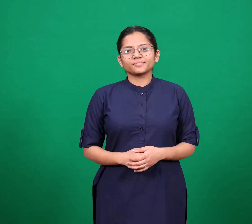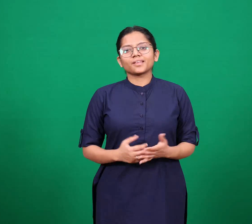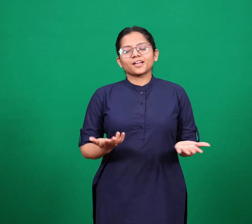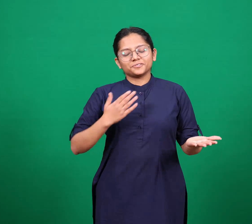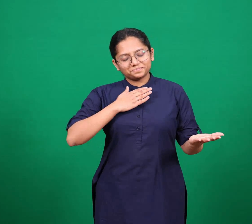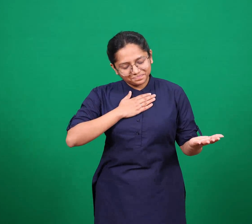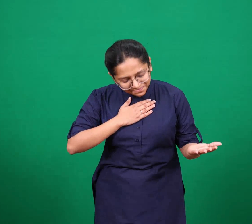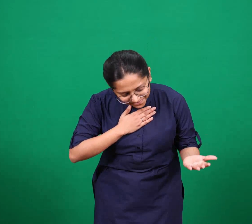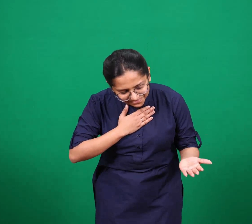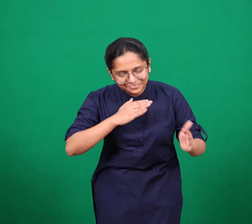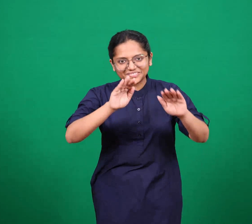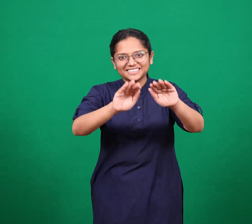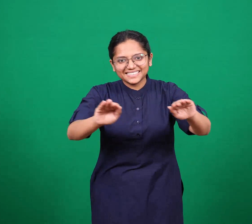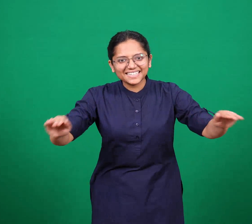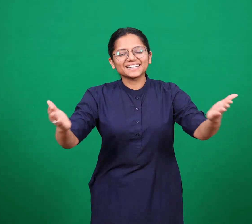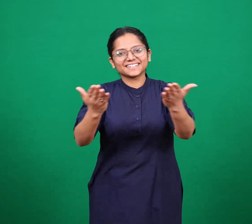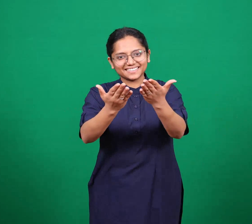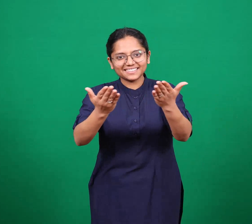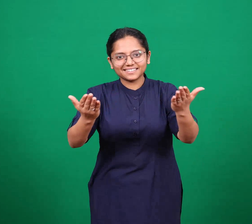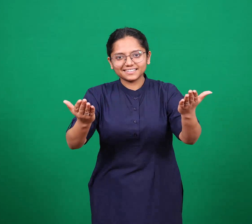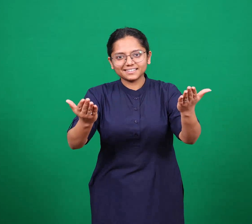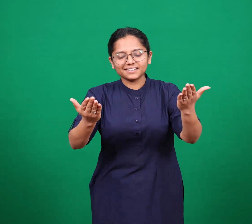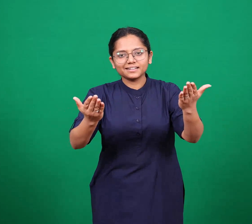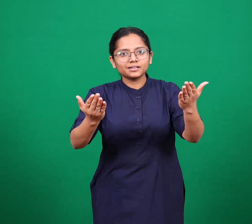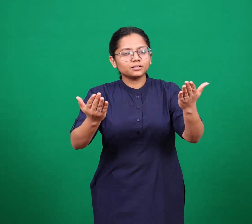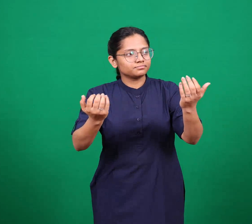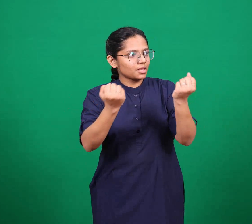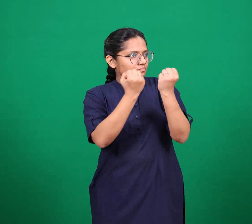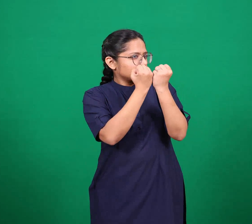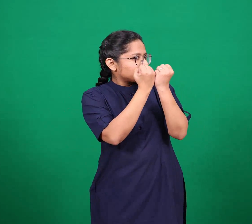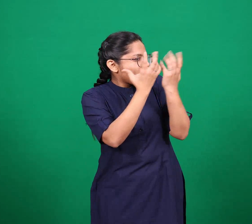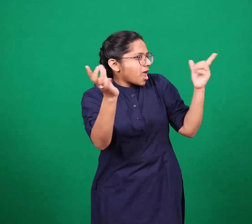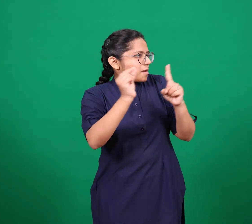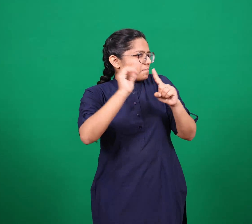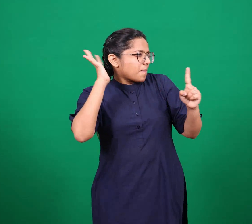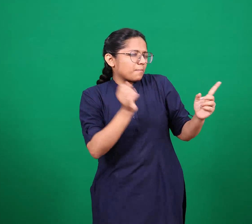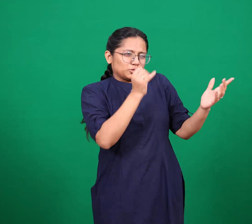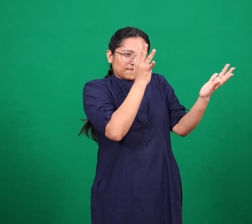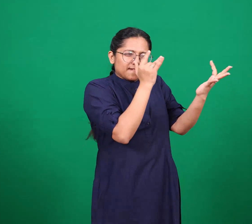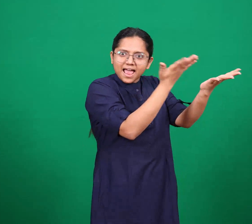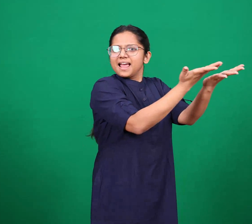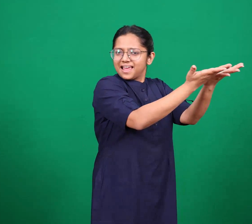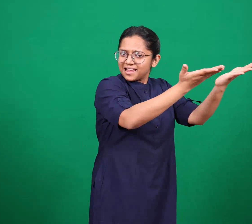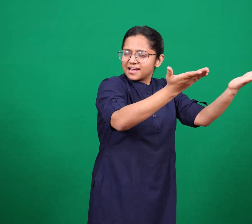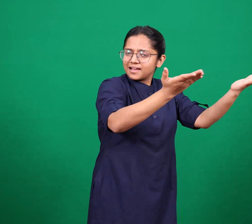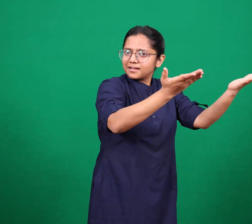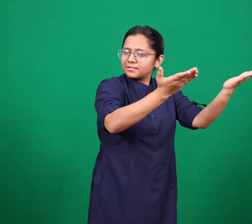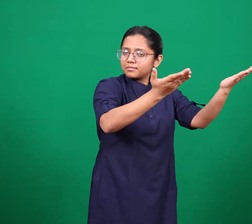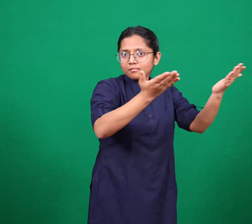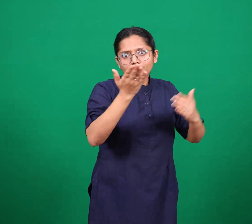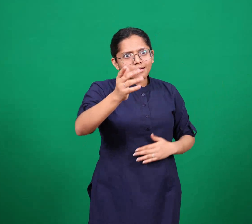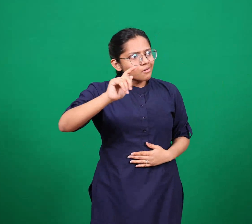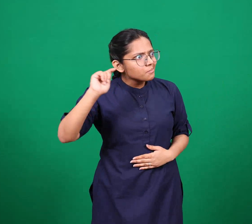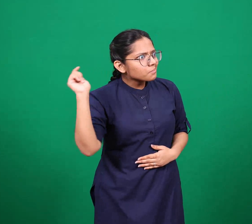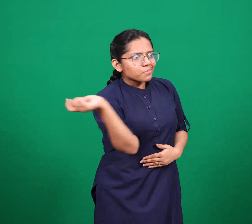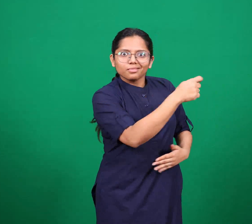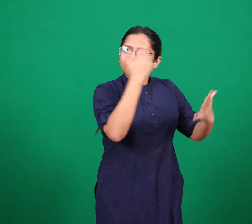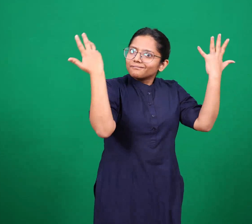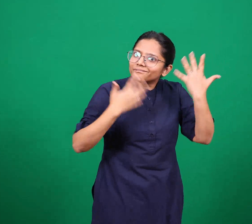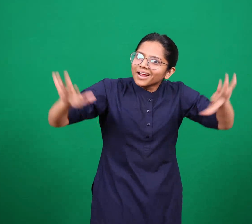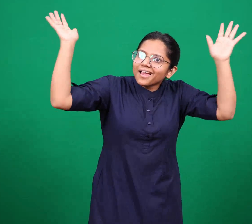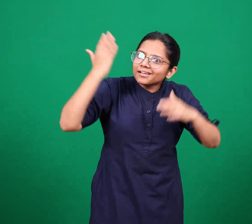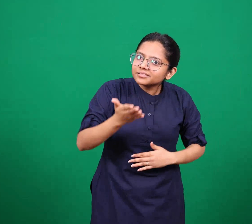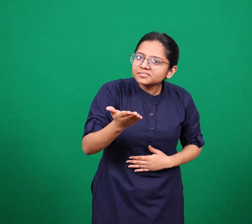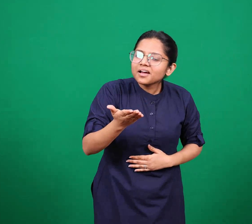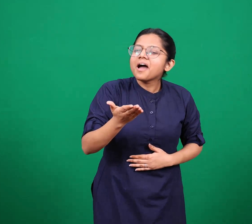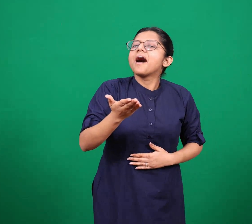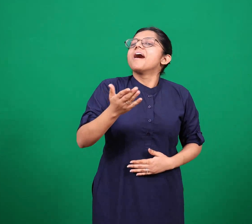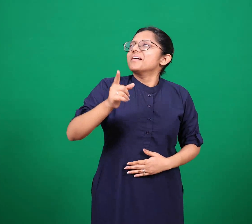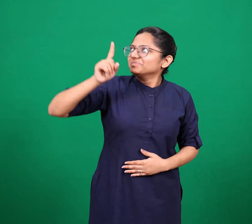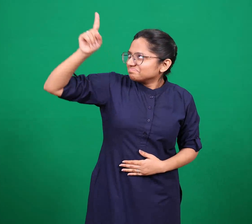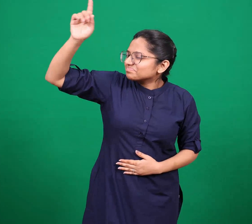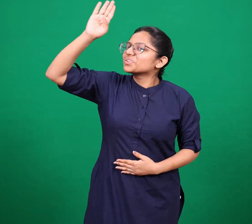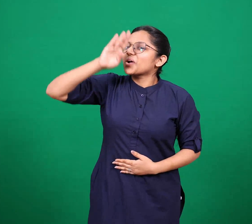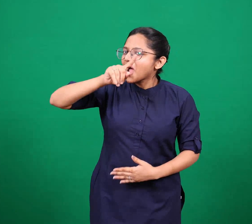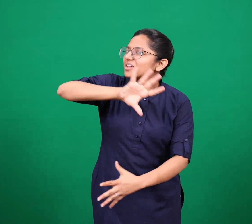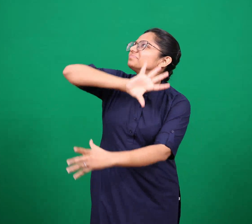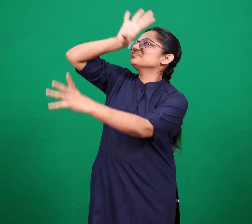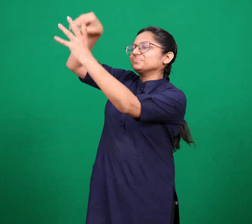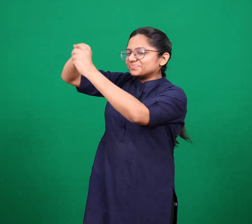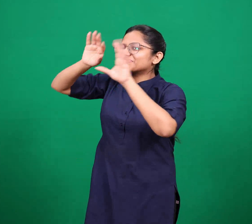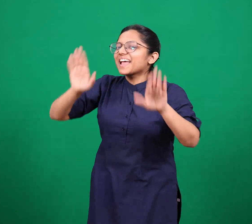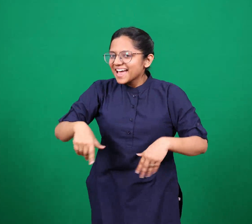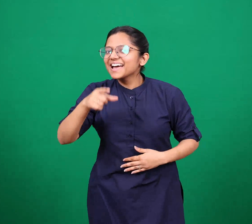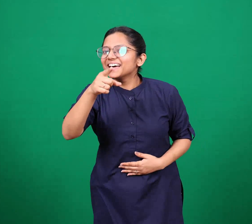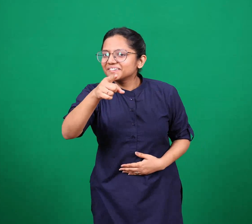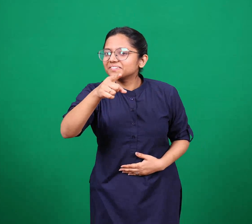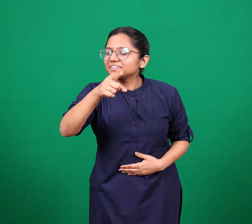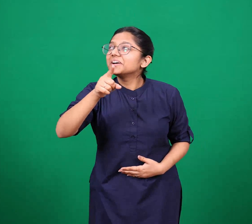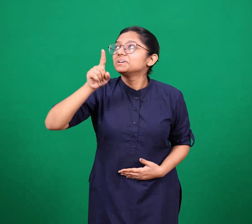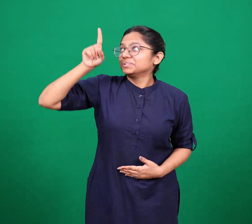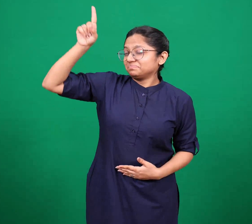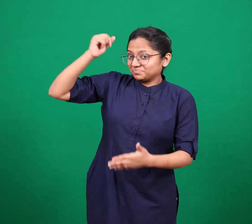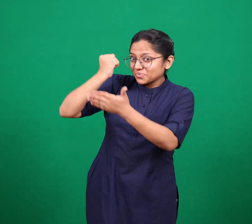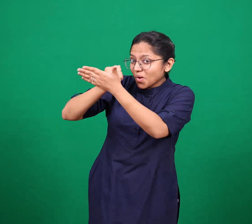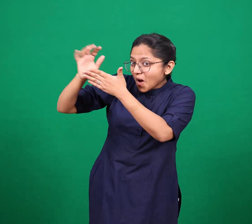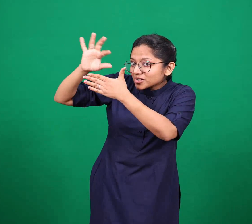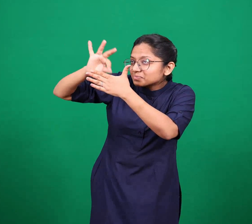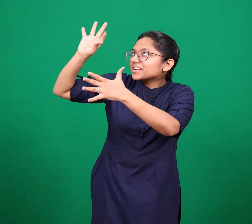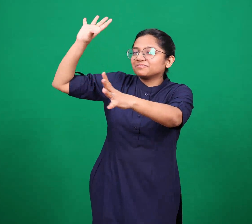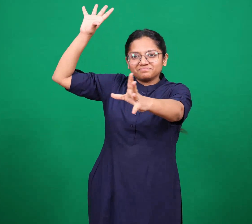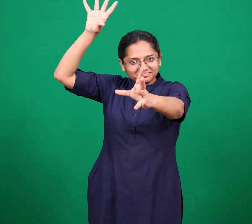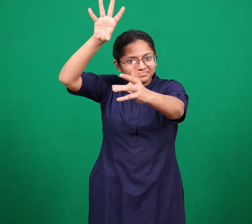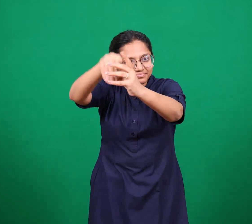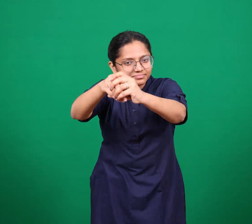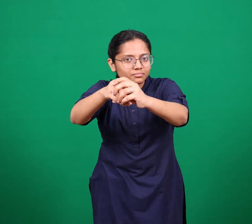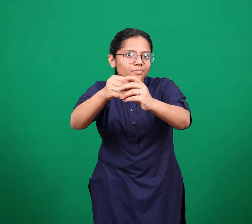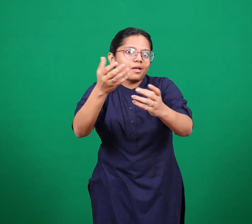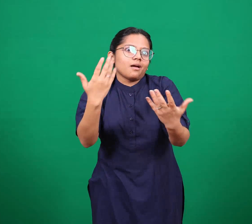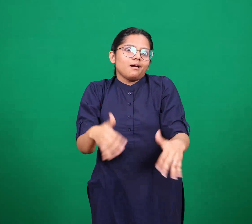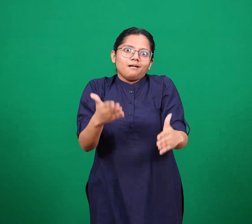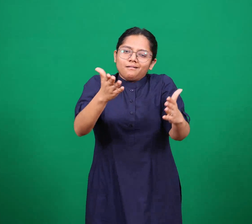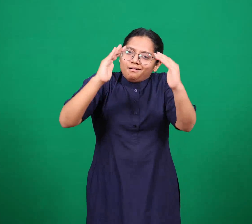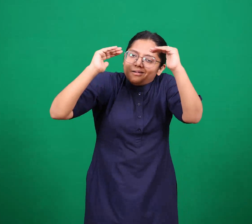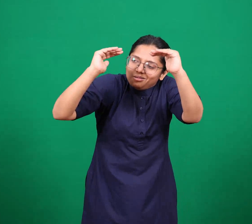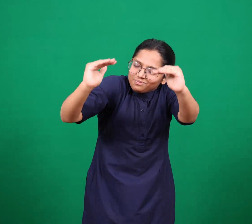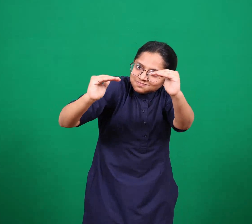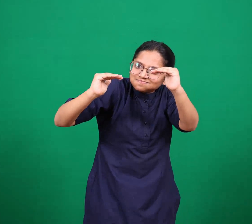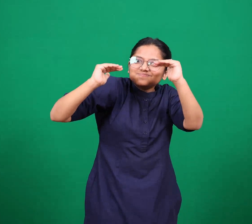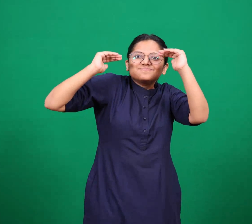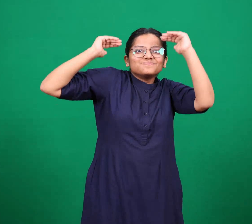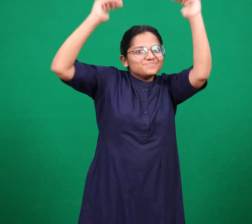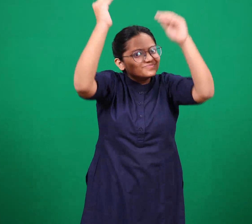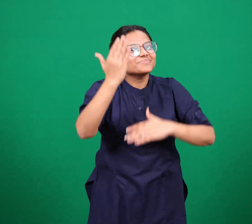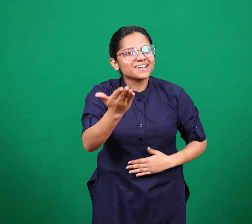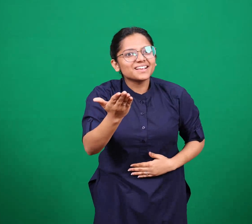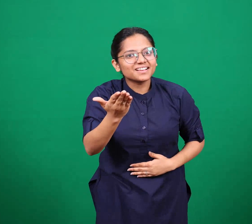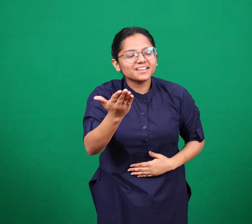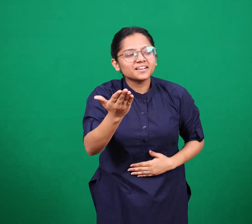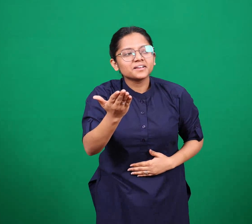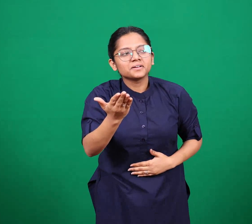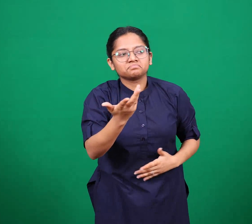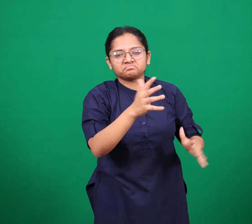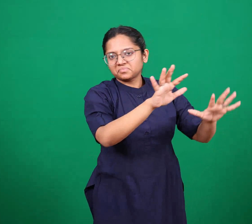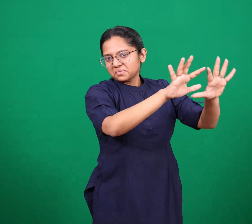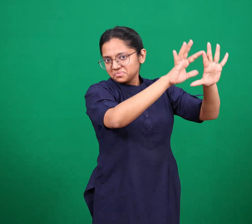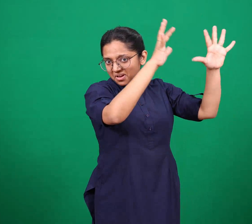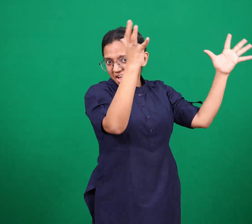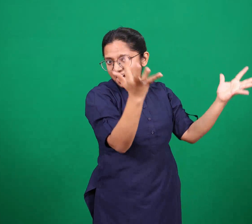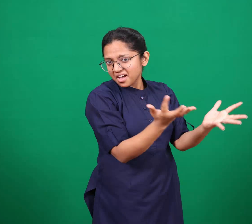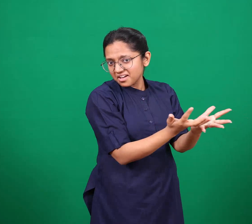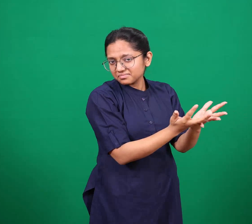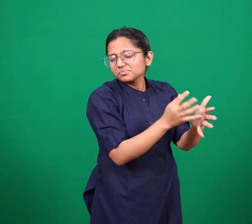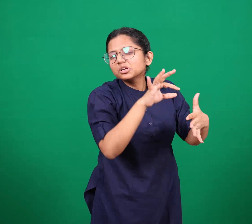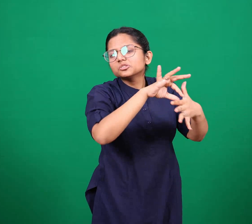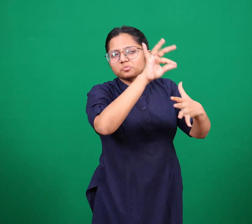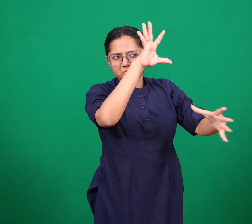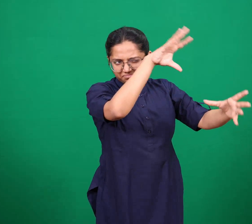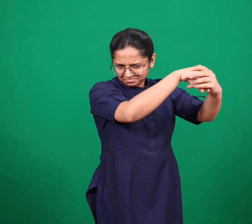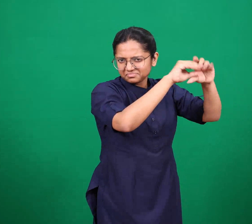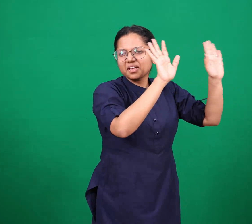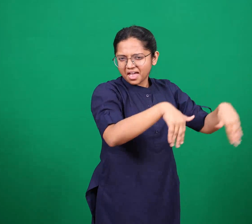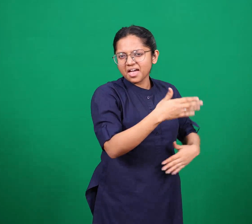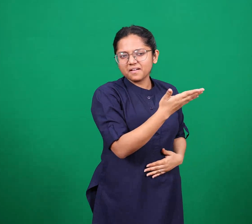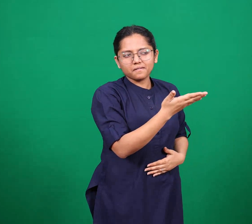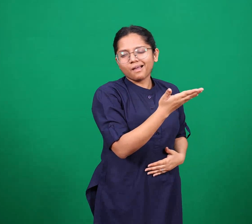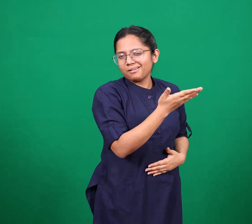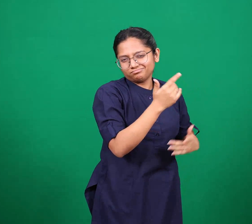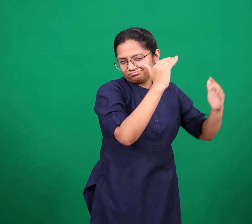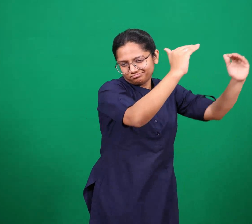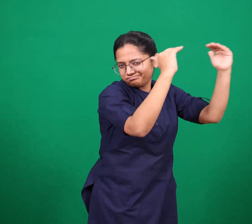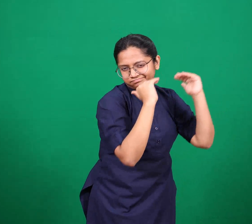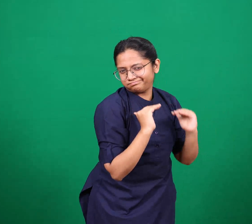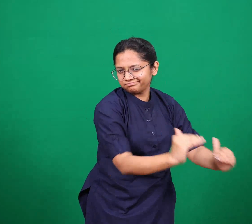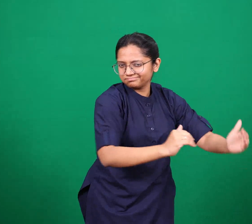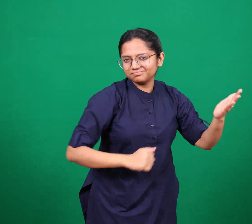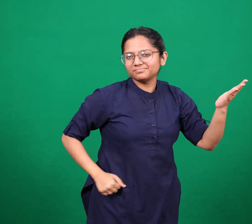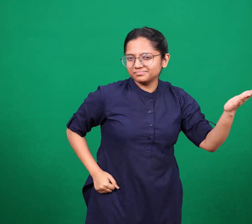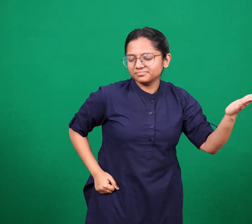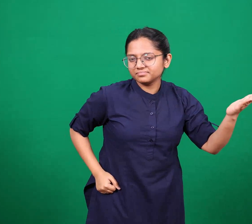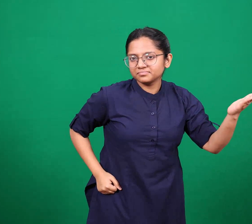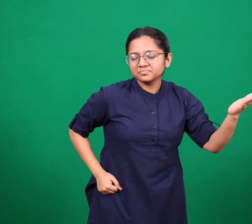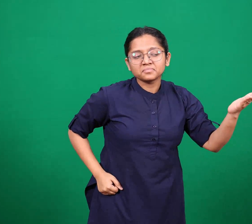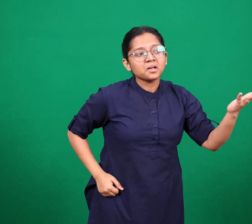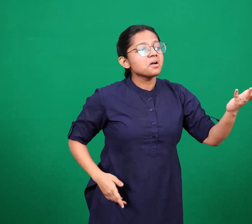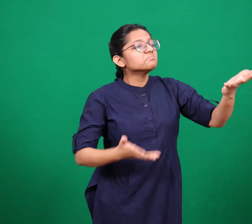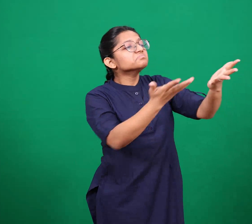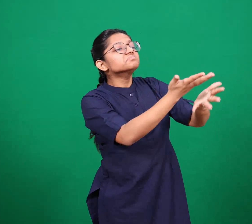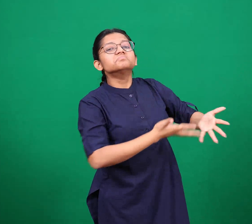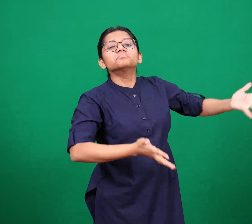You, little children, are from God and have overcome them, because greater is He who is in you than he who is in the world.